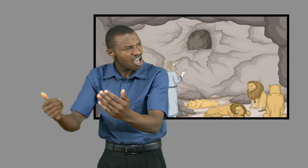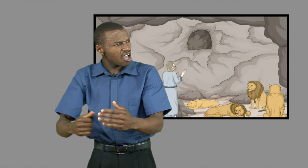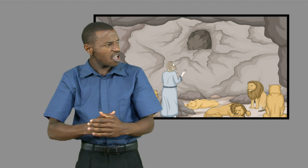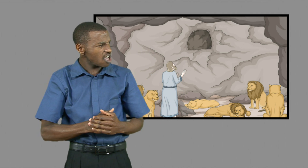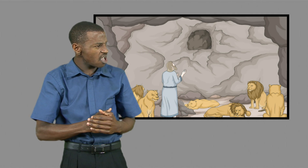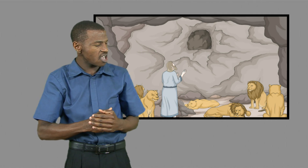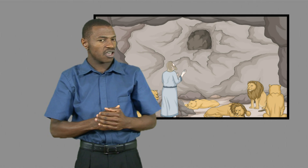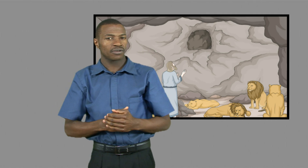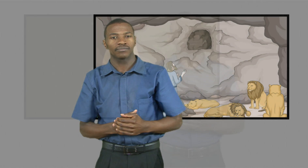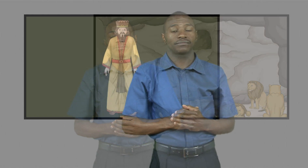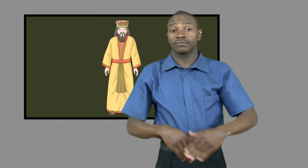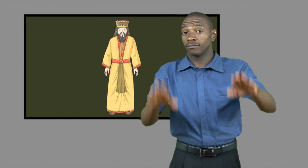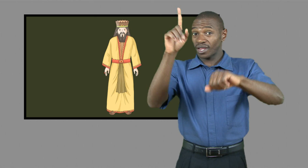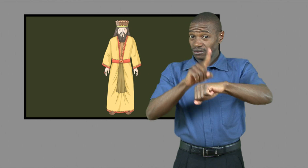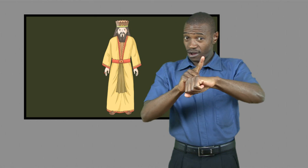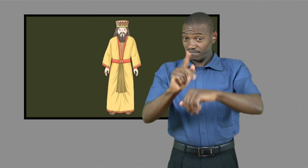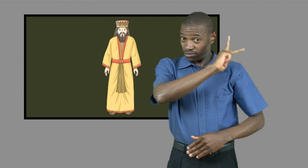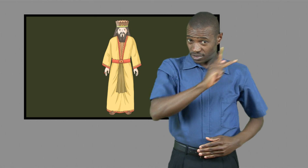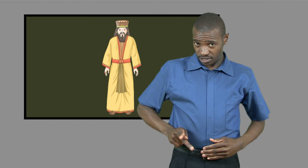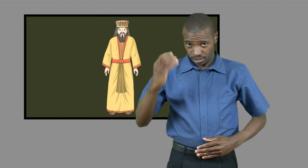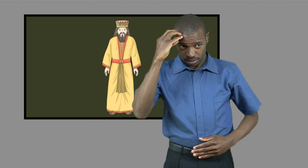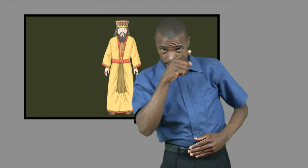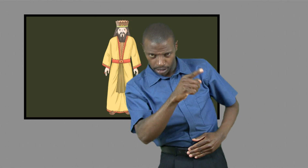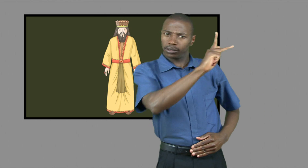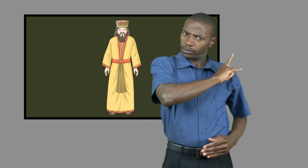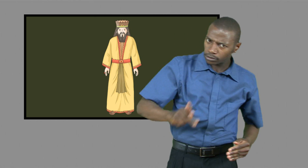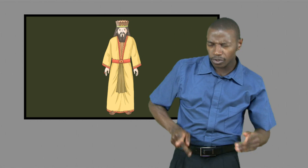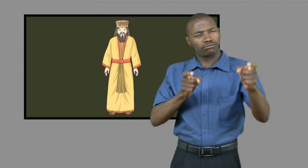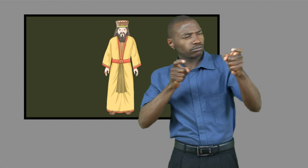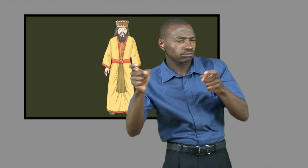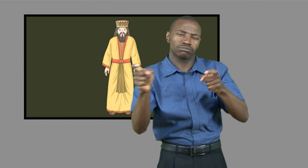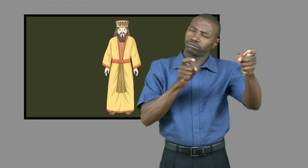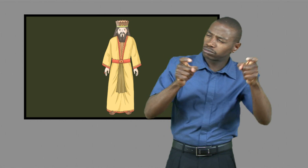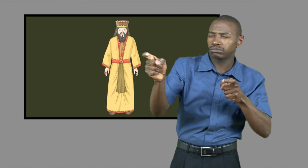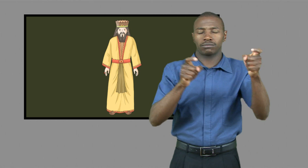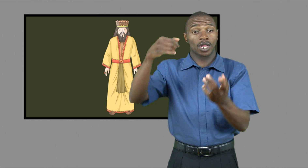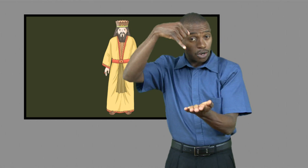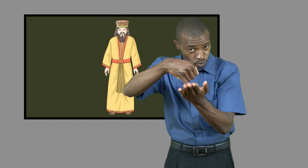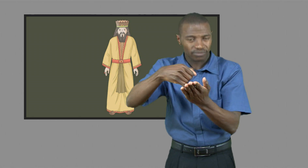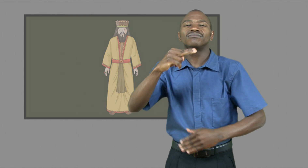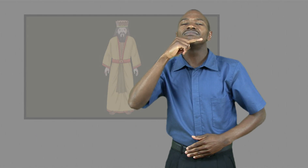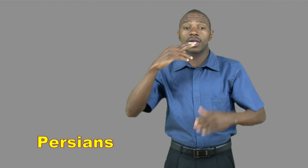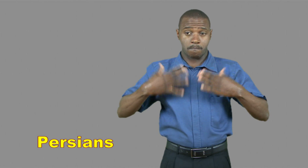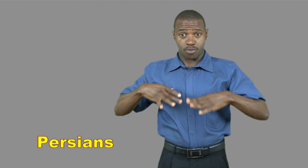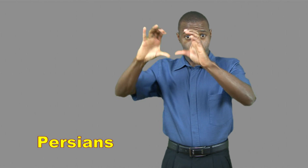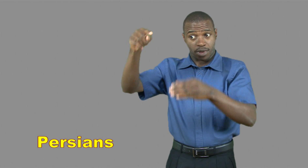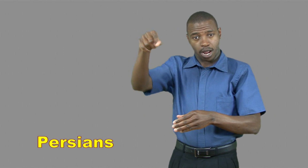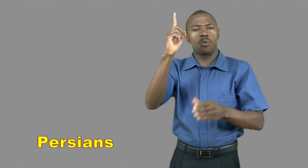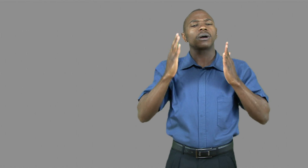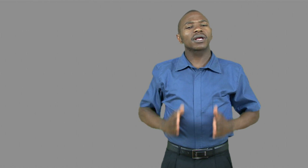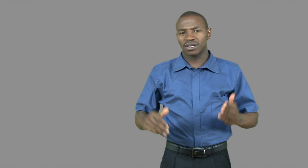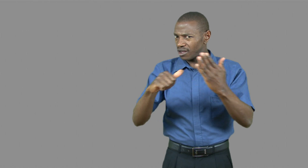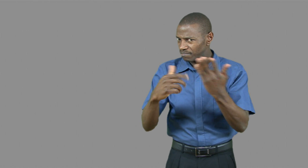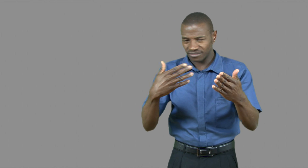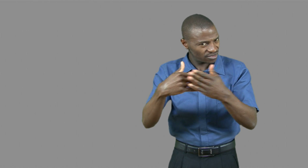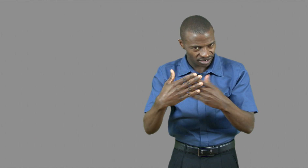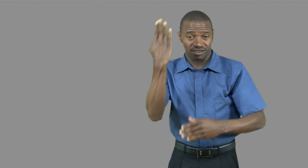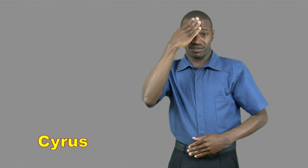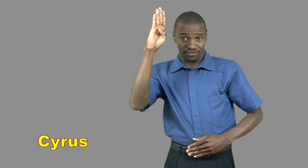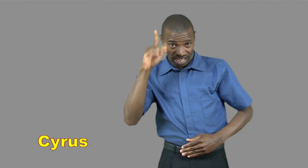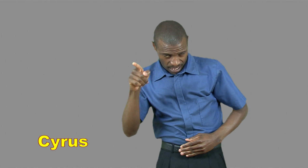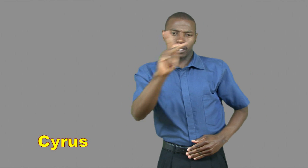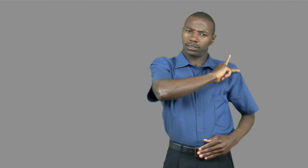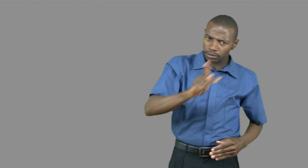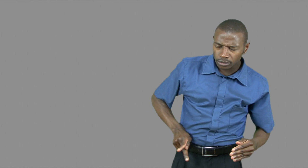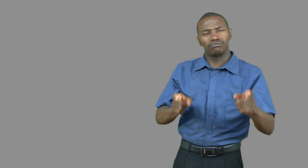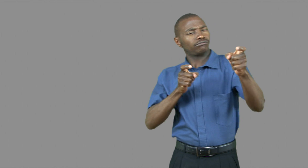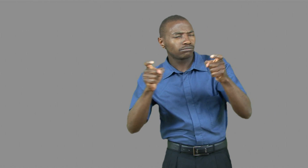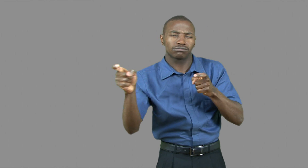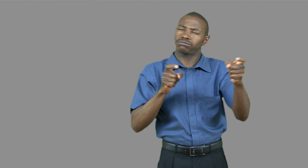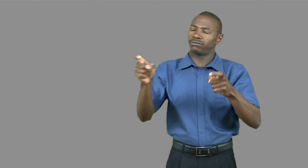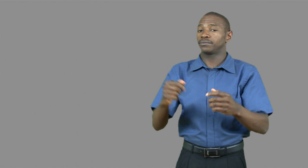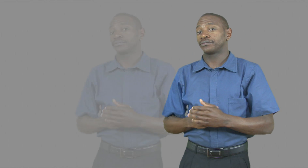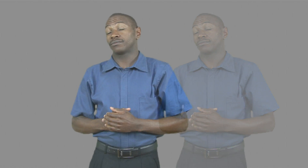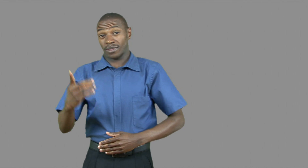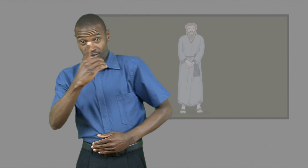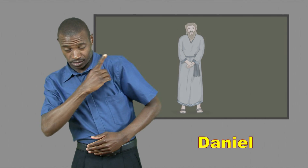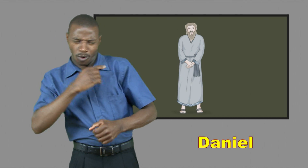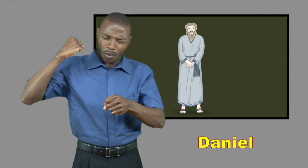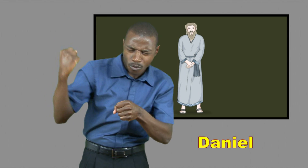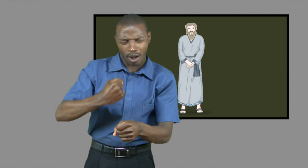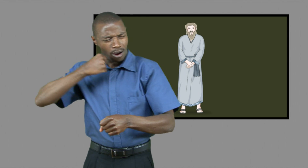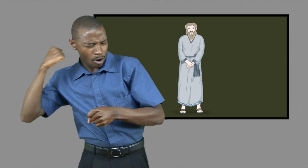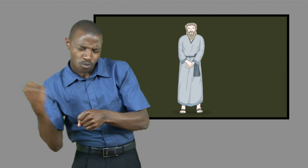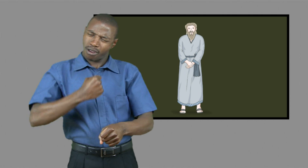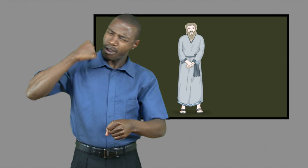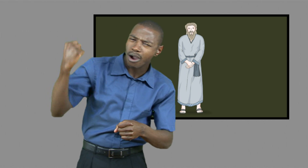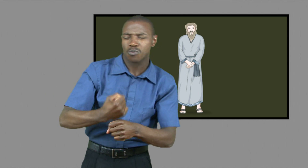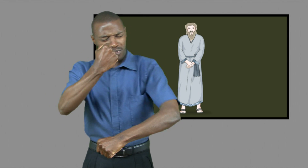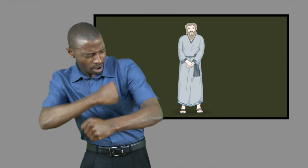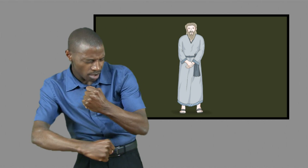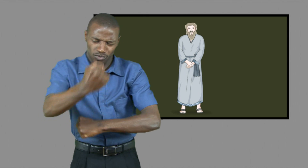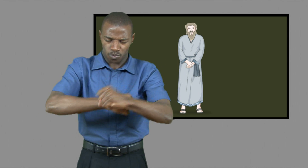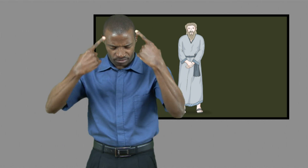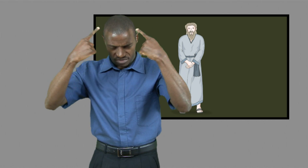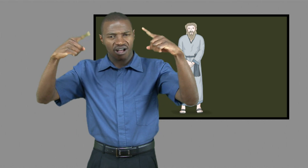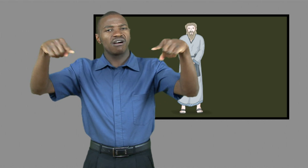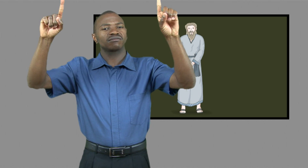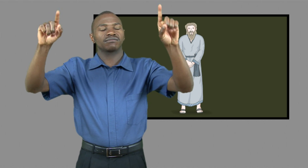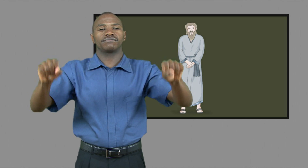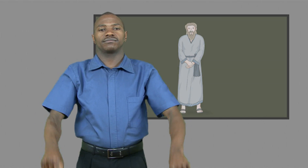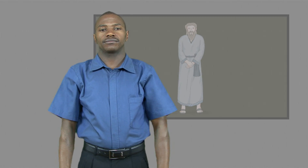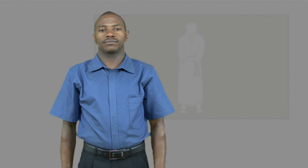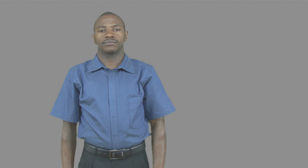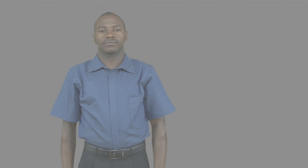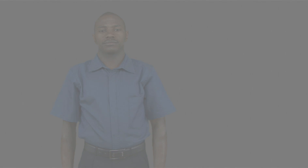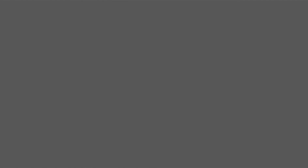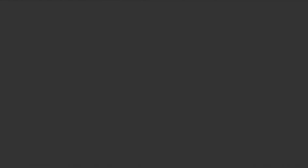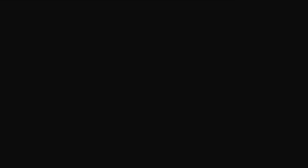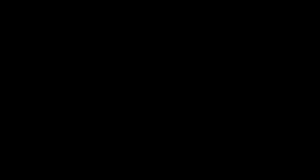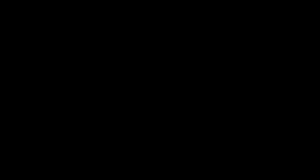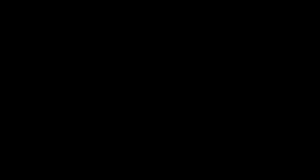So Daniel prospered during the reign of Darius and the reign of Cyrus the Persian.